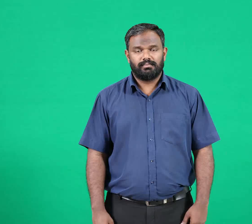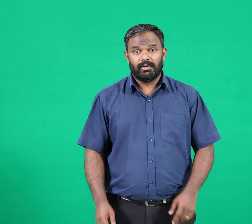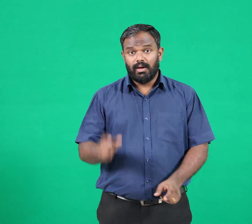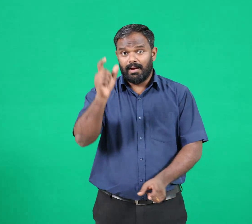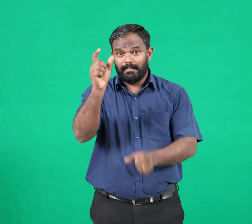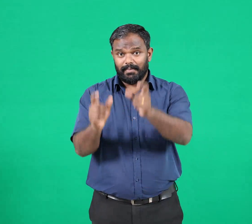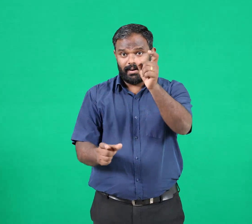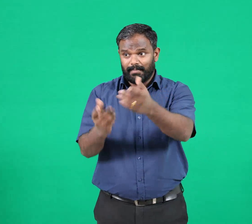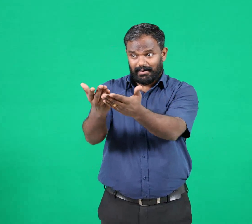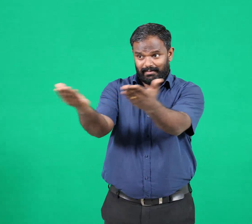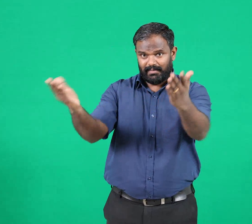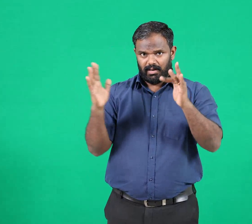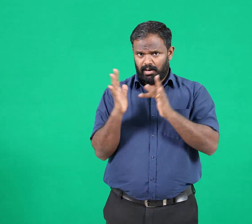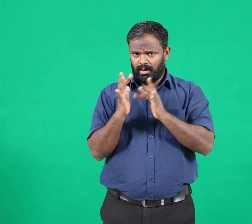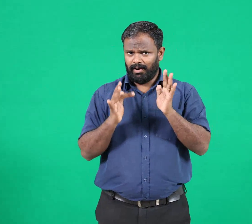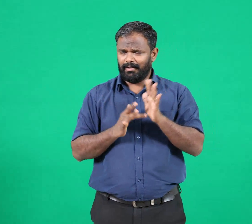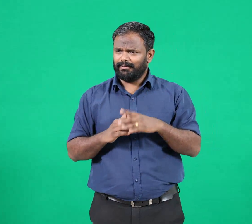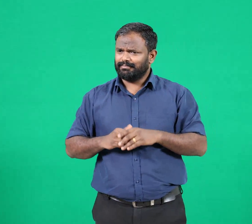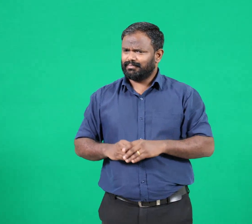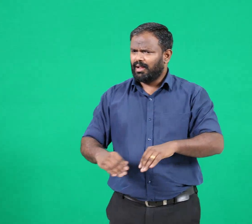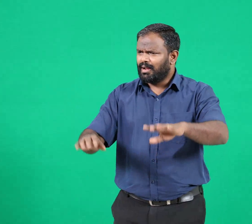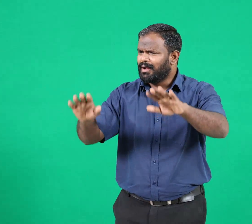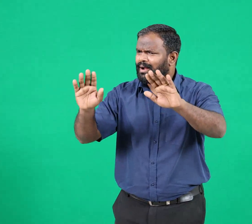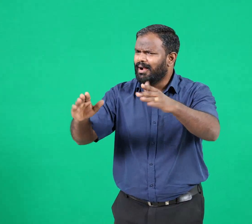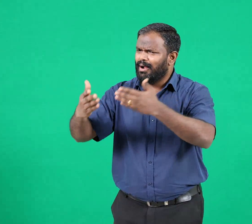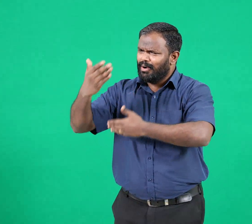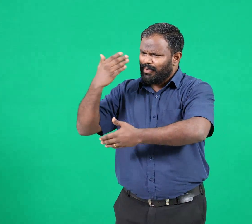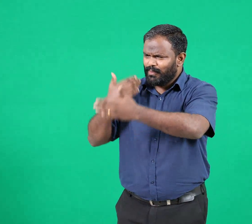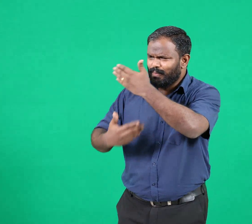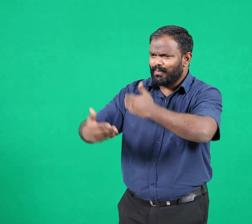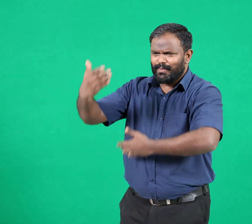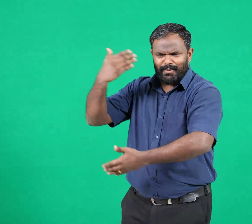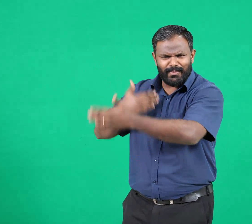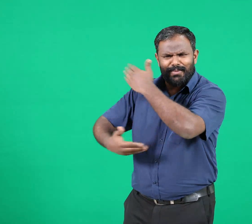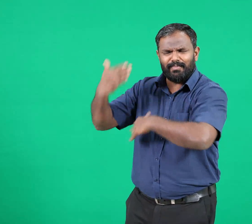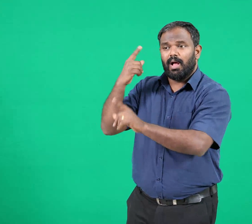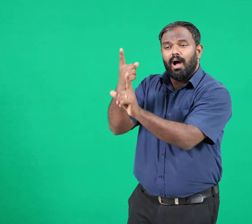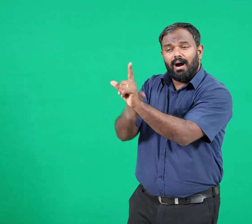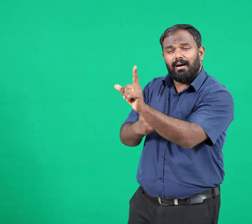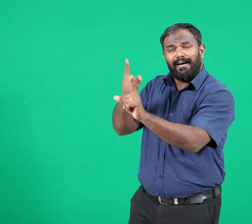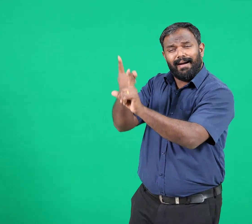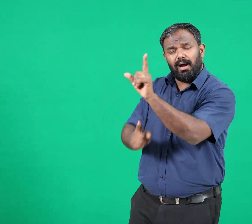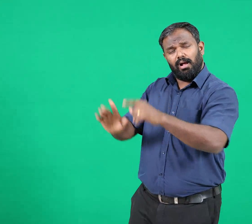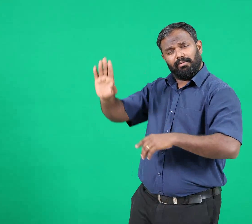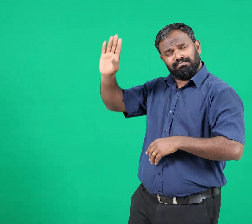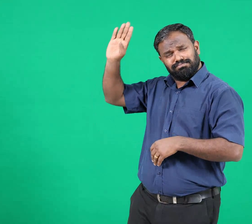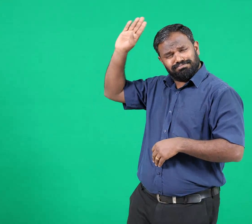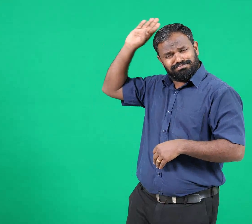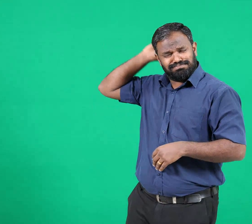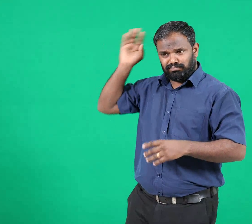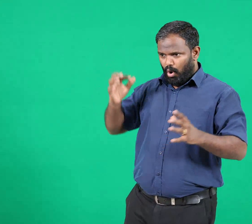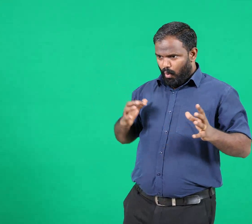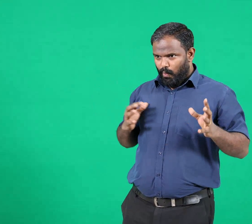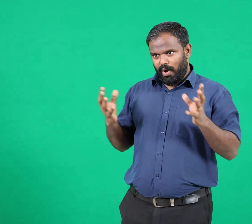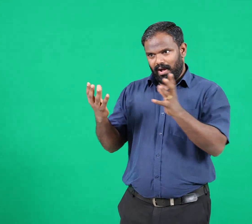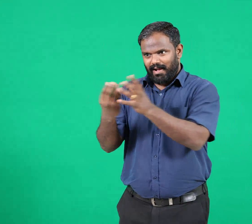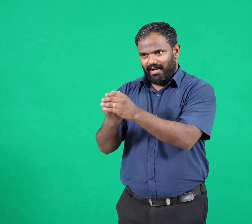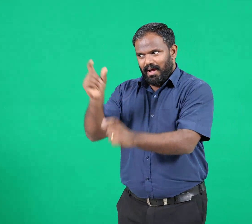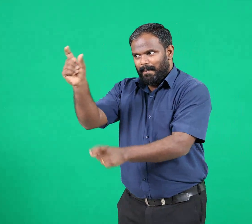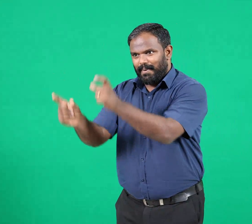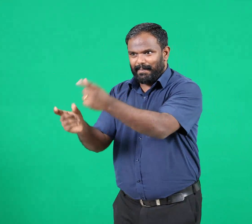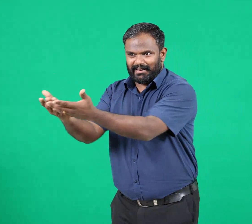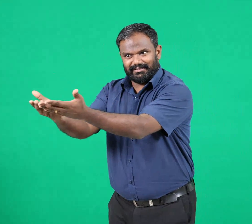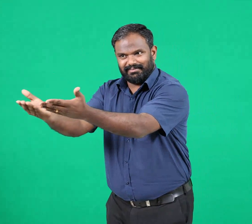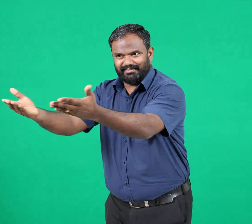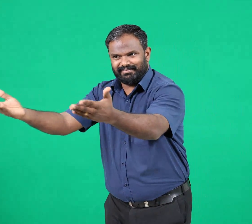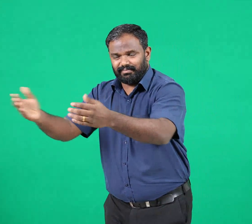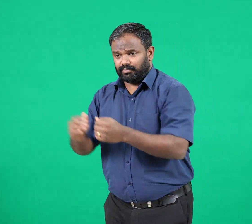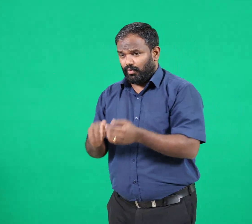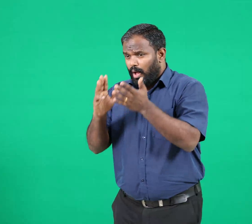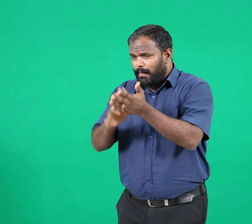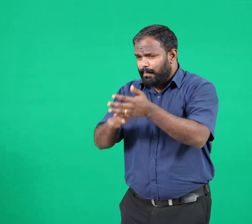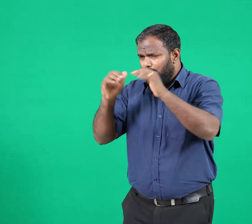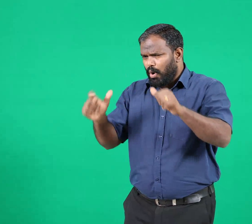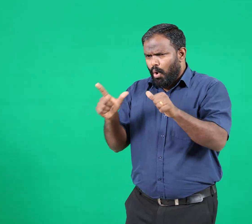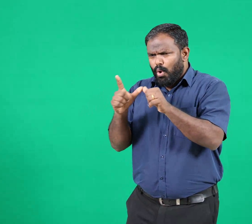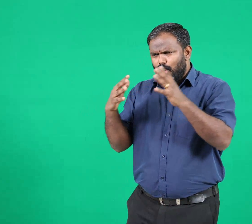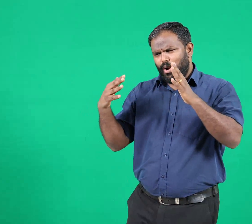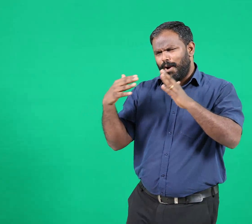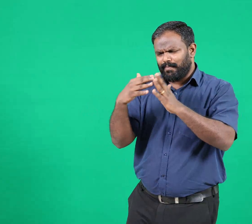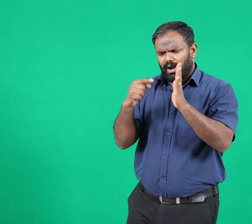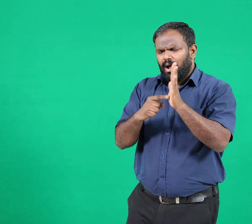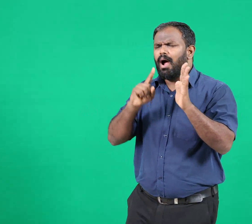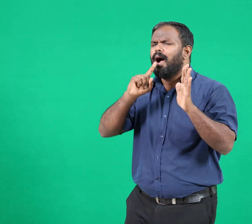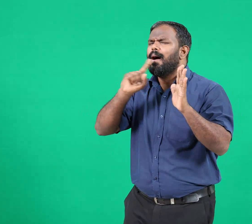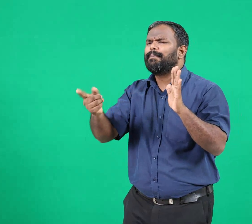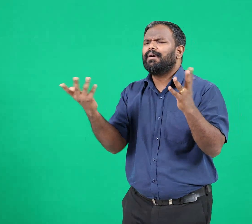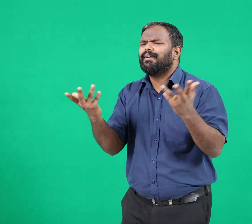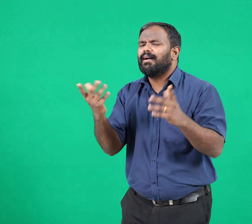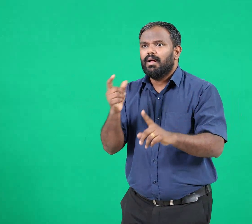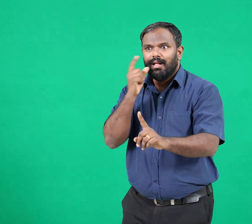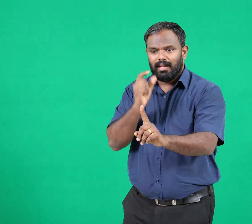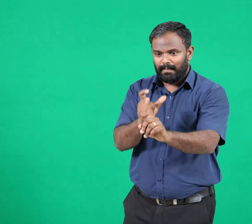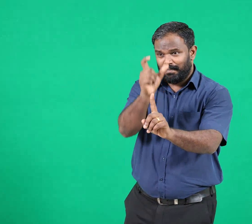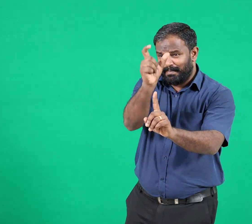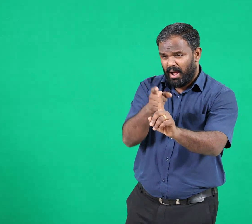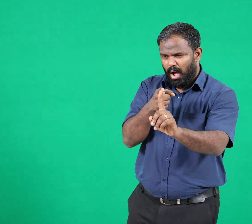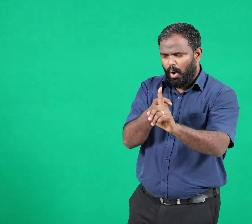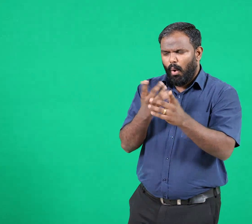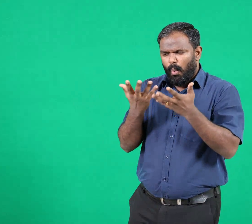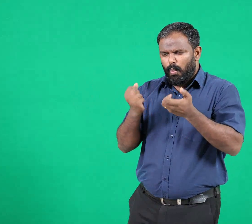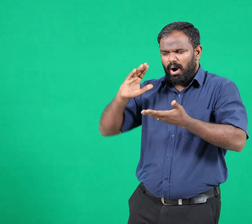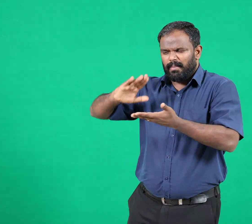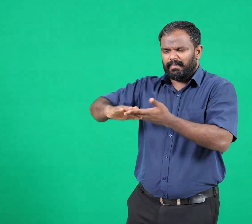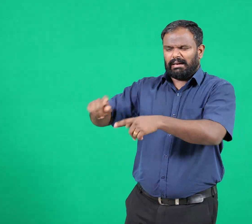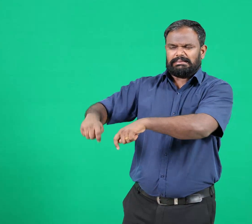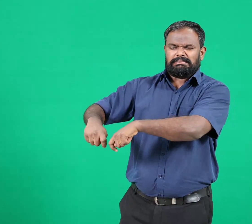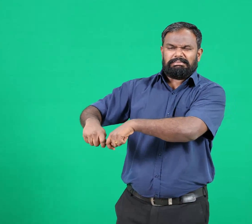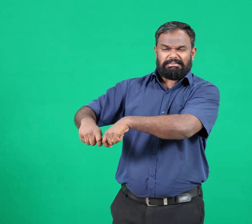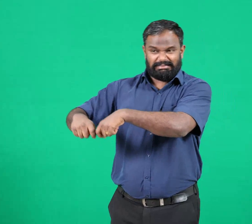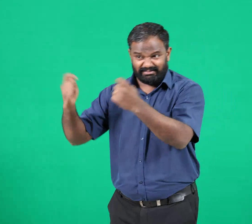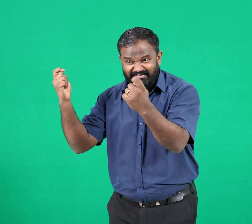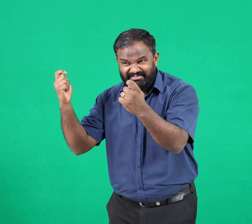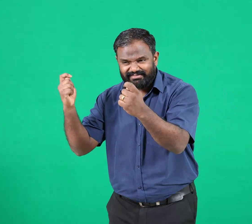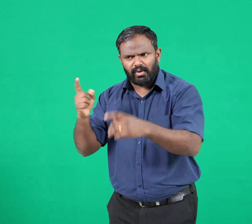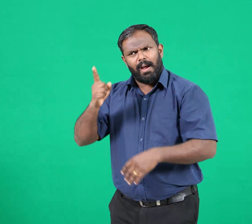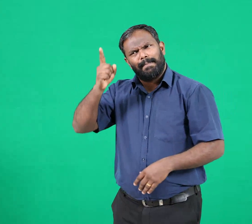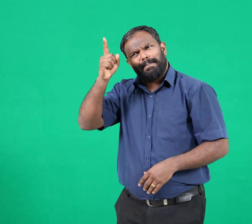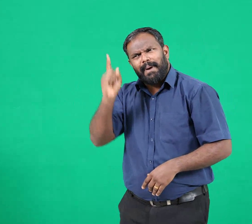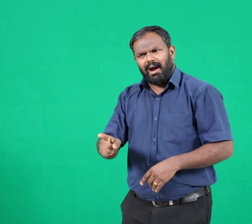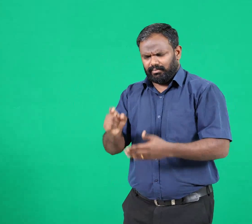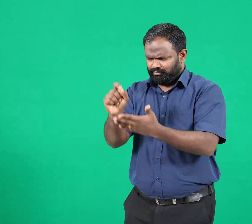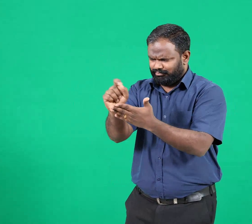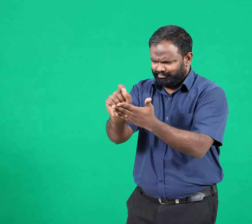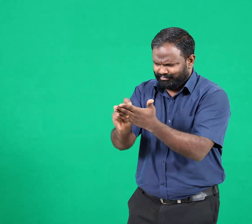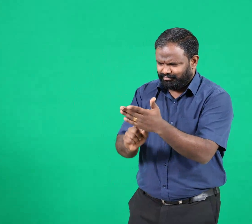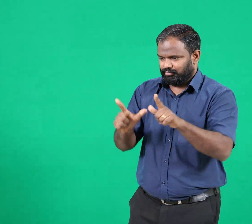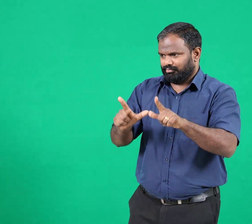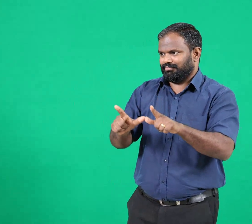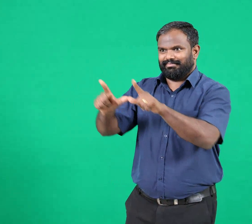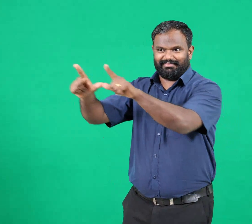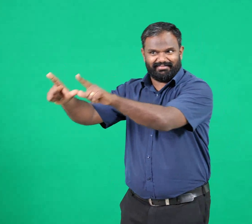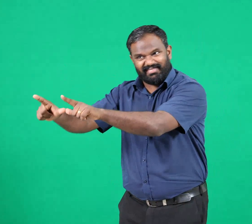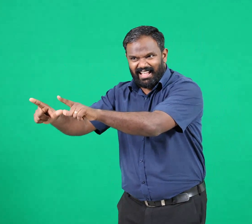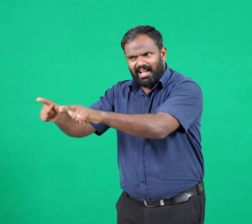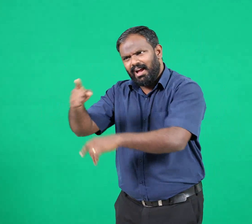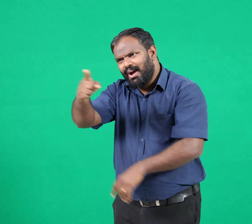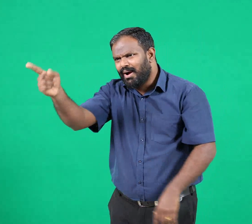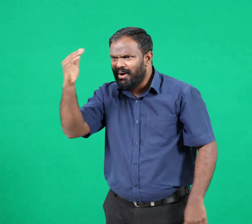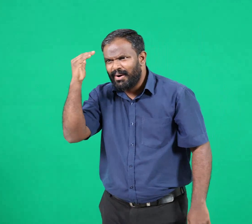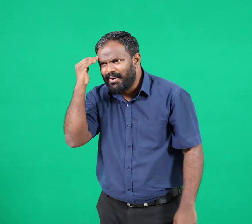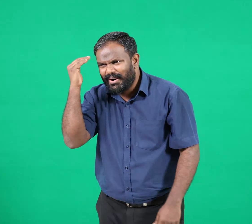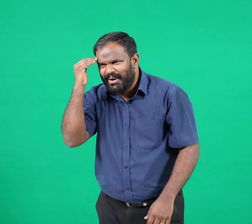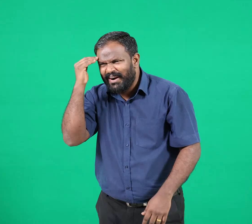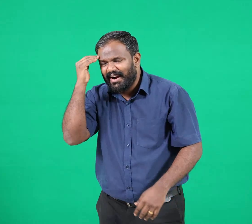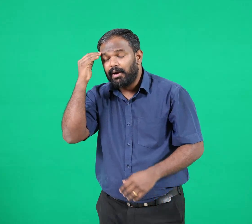It has also been said, ' Whoever divorces his wife must give her a certificate of divorce.'